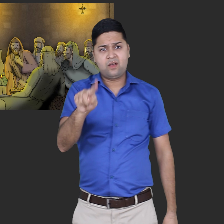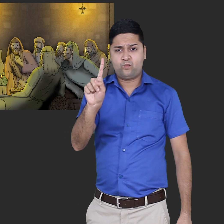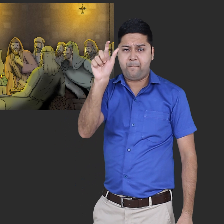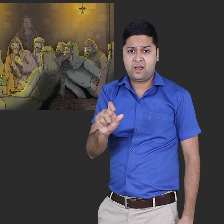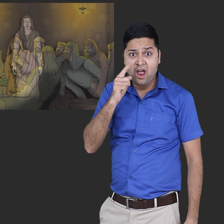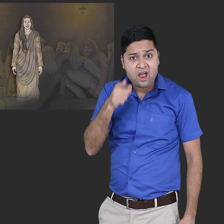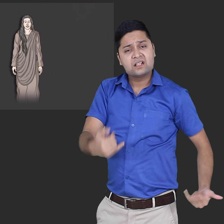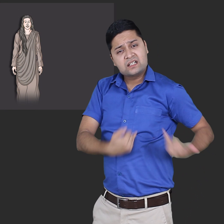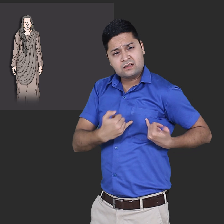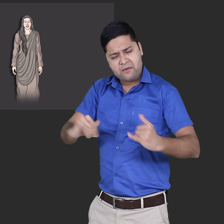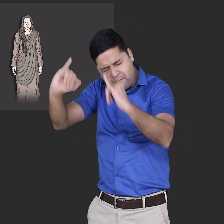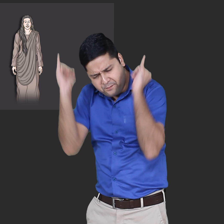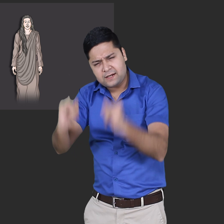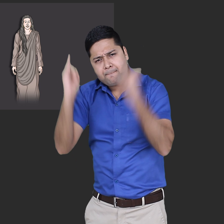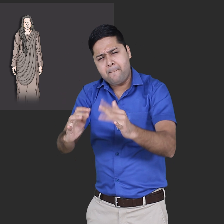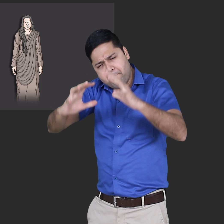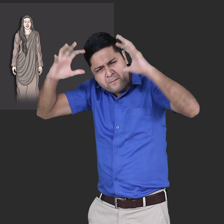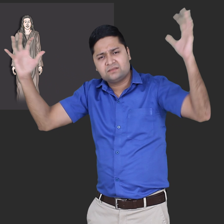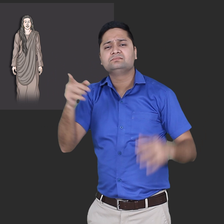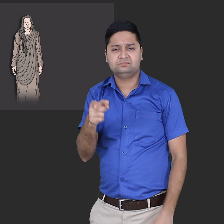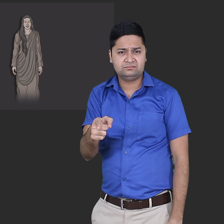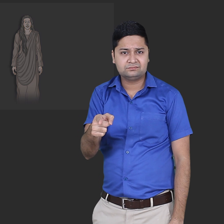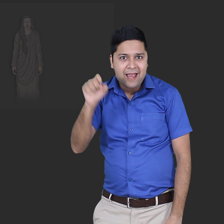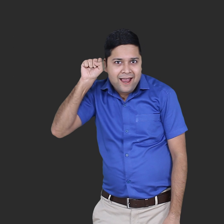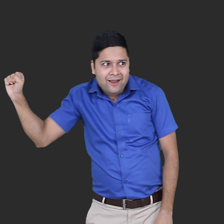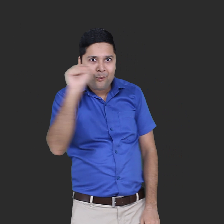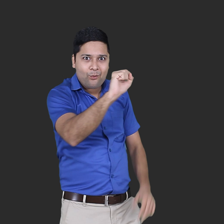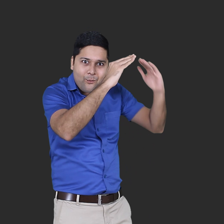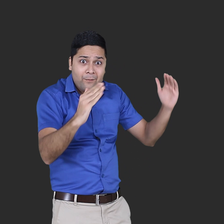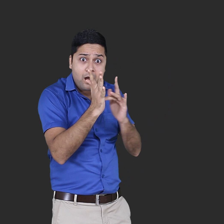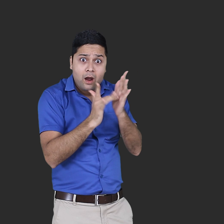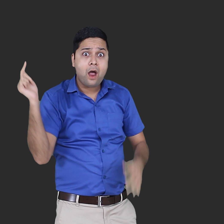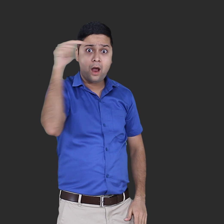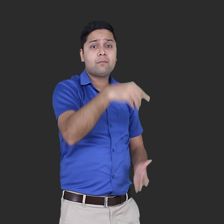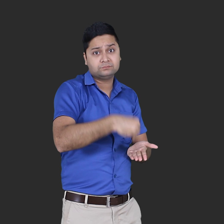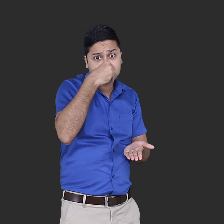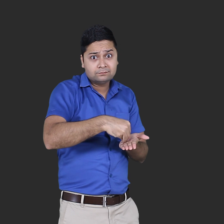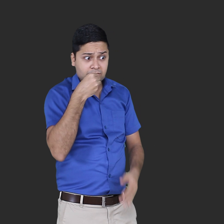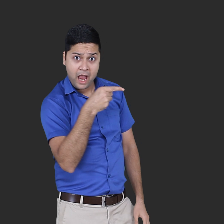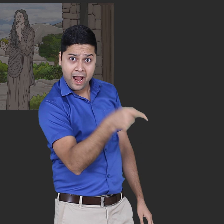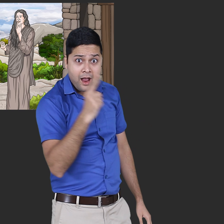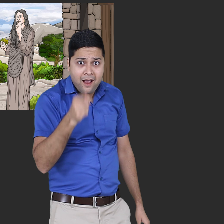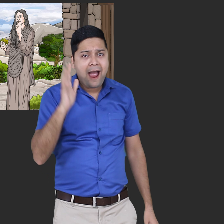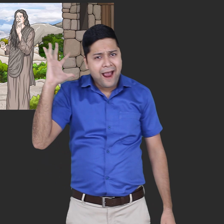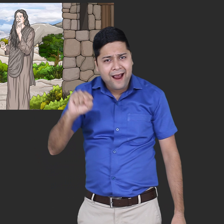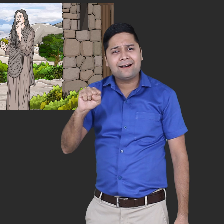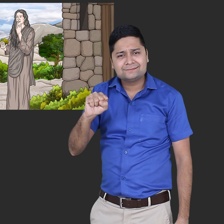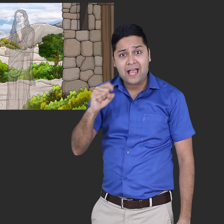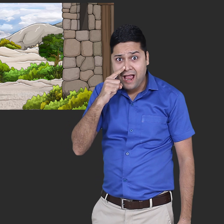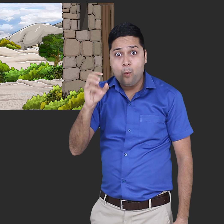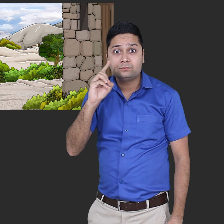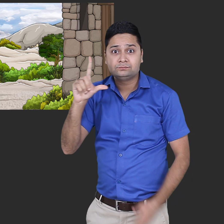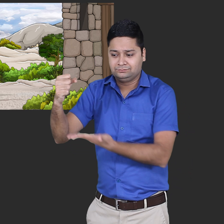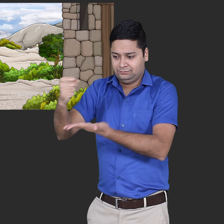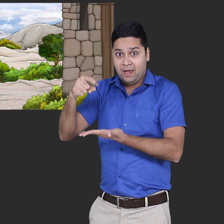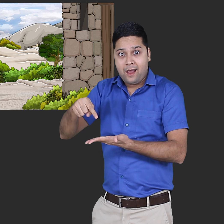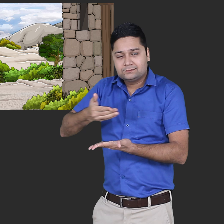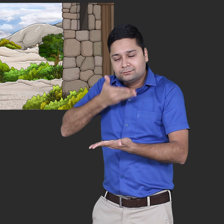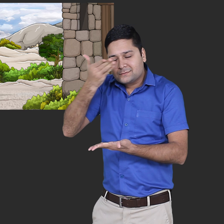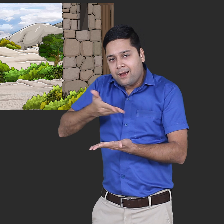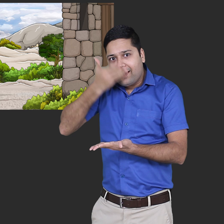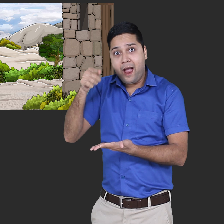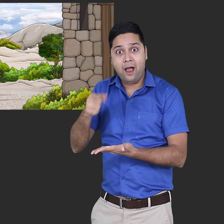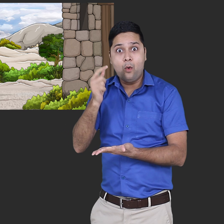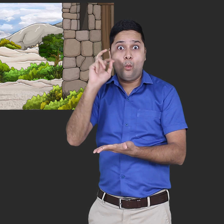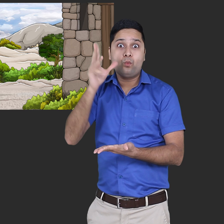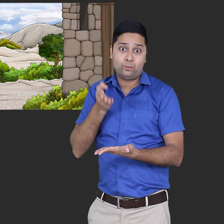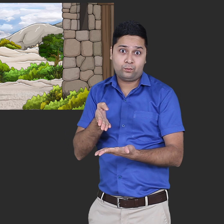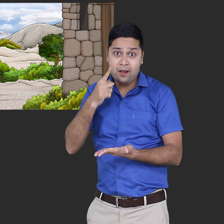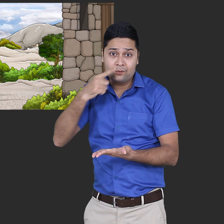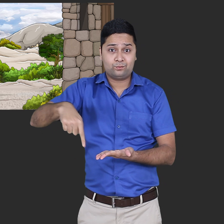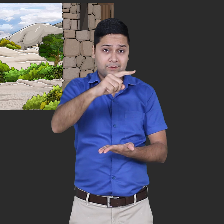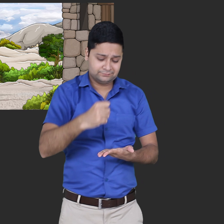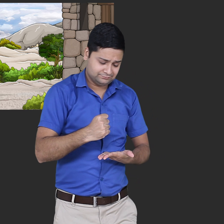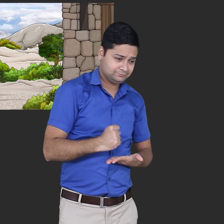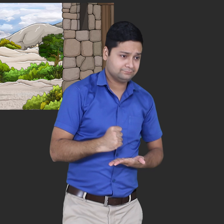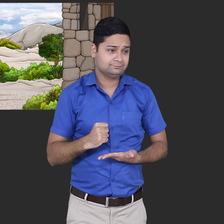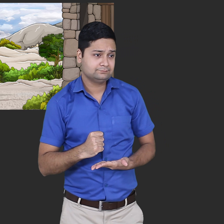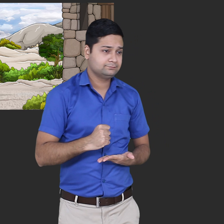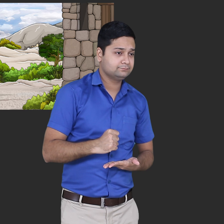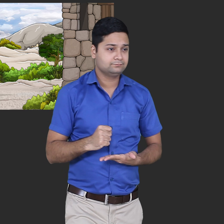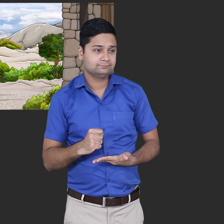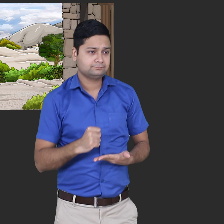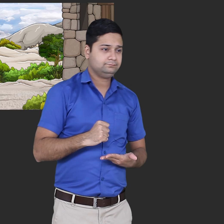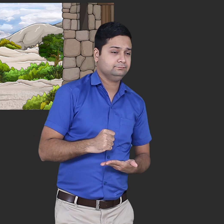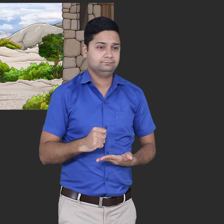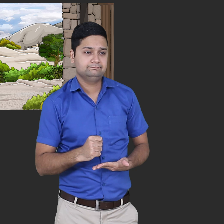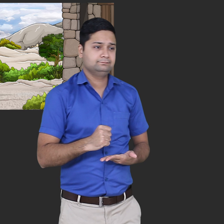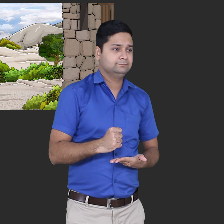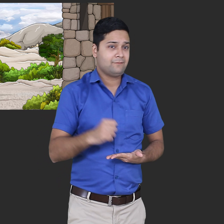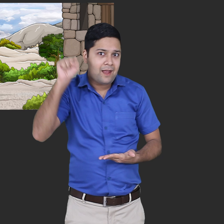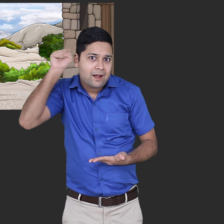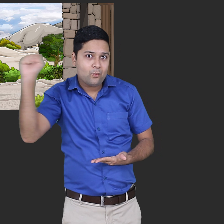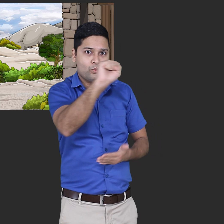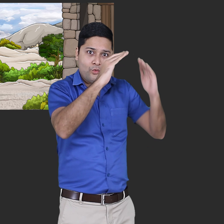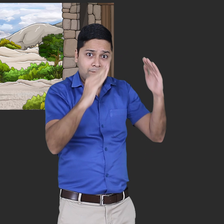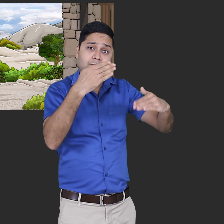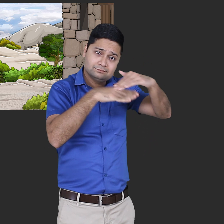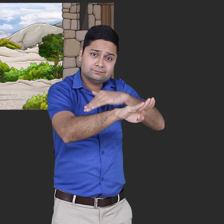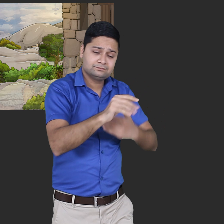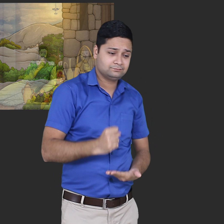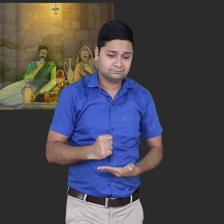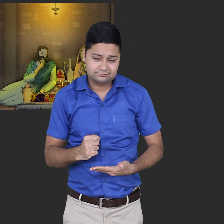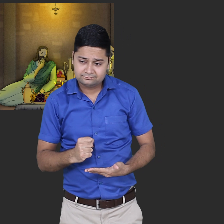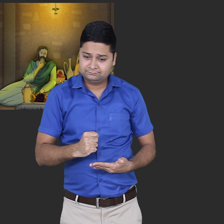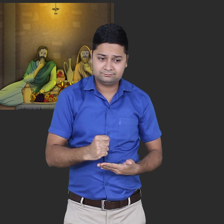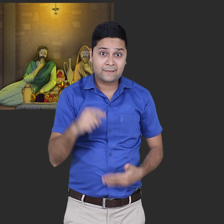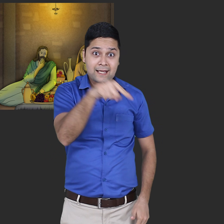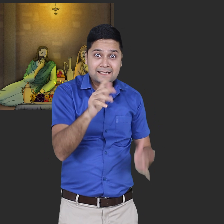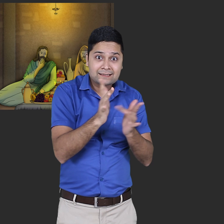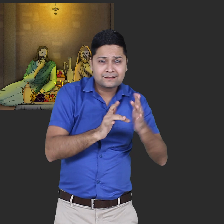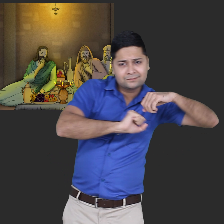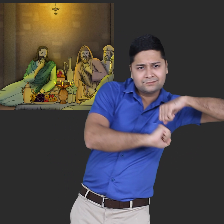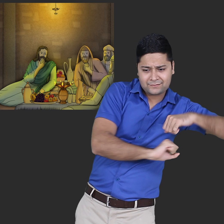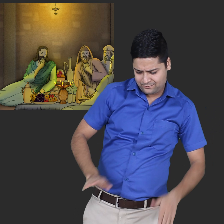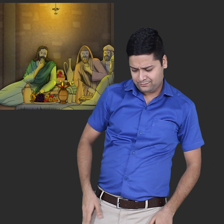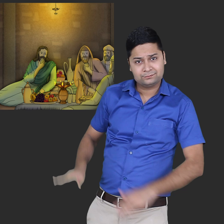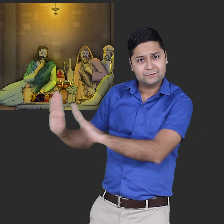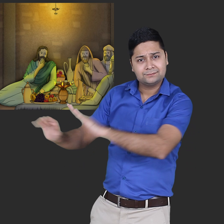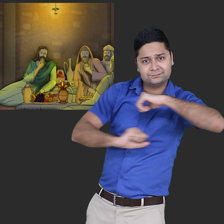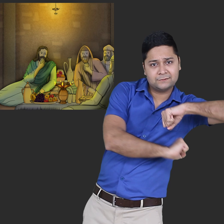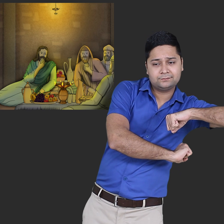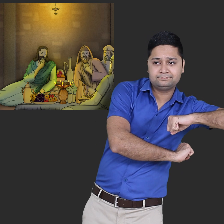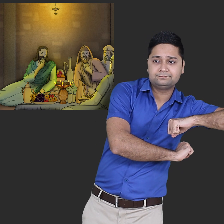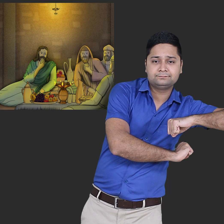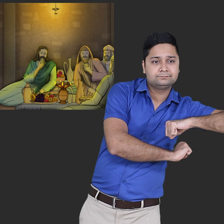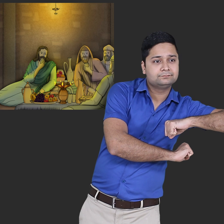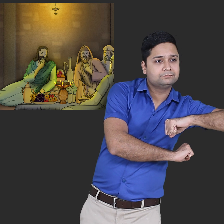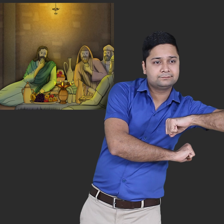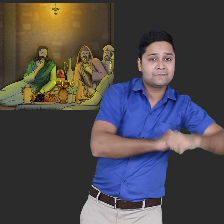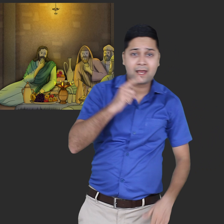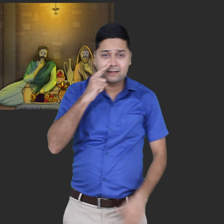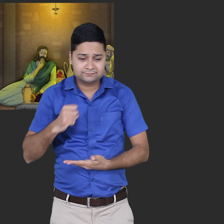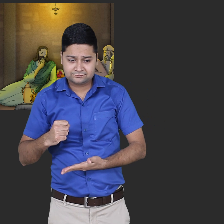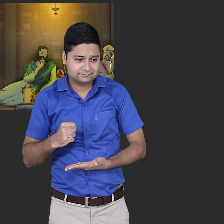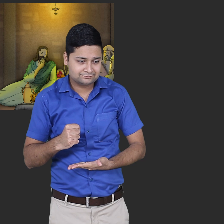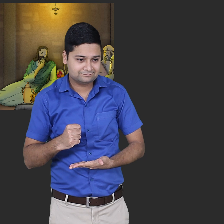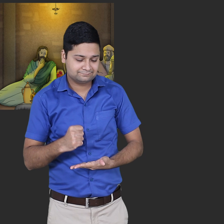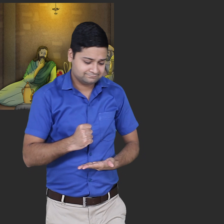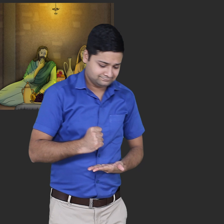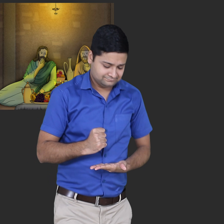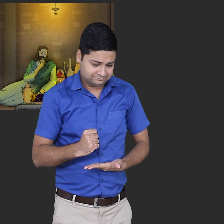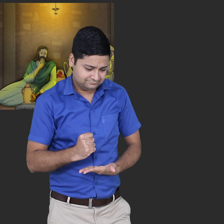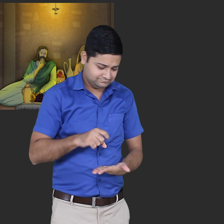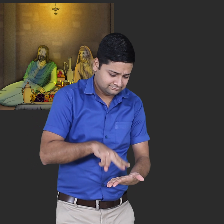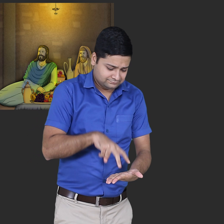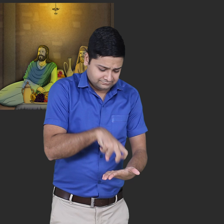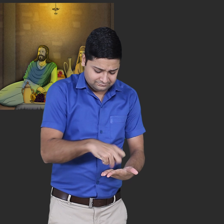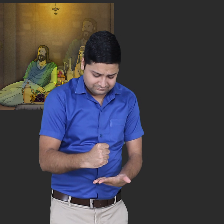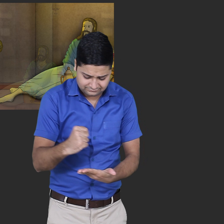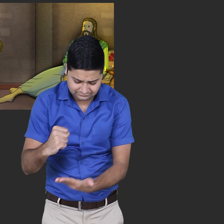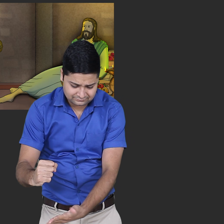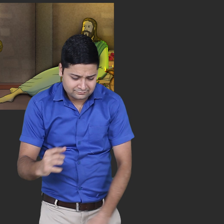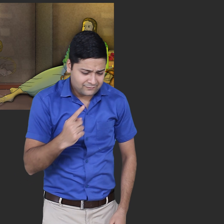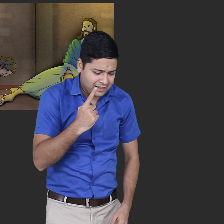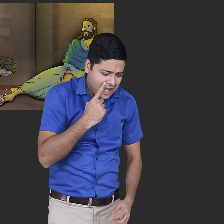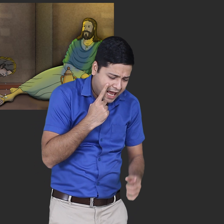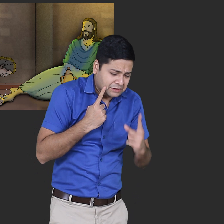When a sinful woman from that town learned that Jesus was dining there, she brought an alabaster jar of perfume.